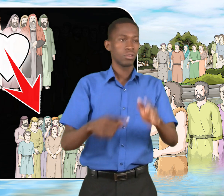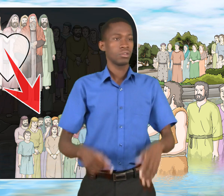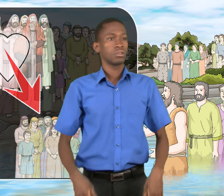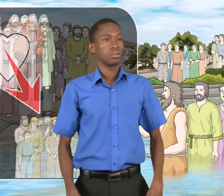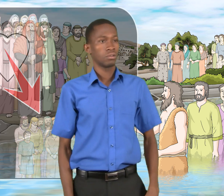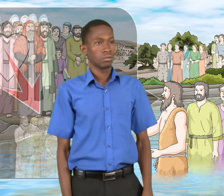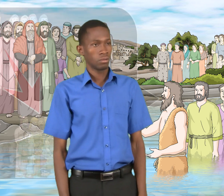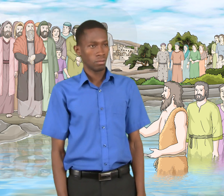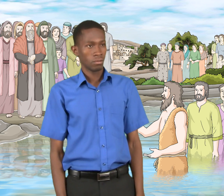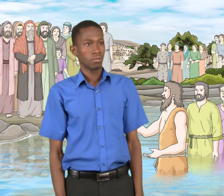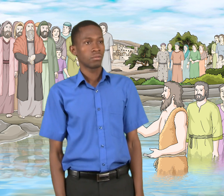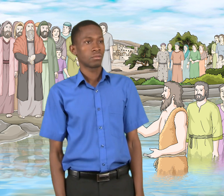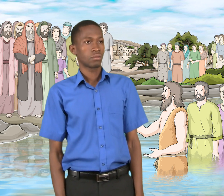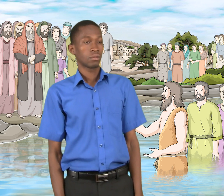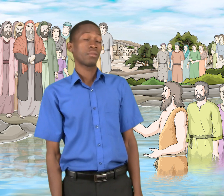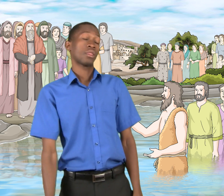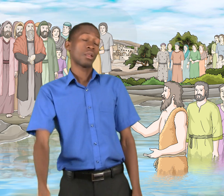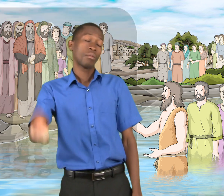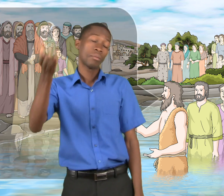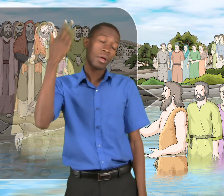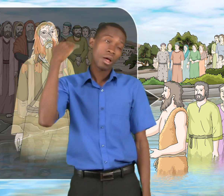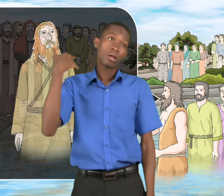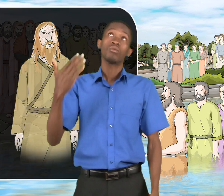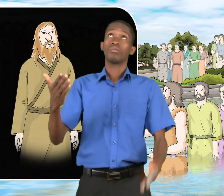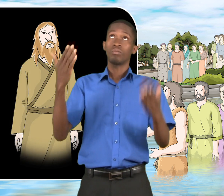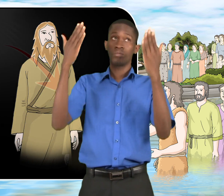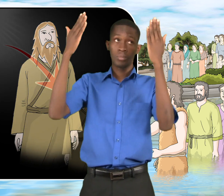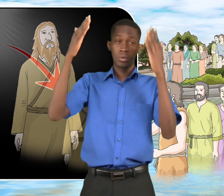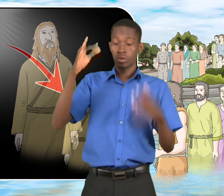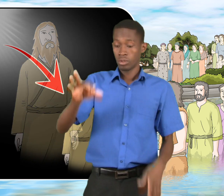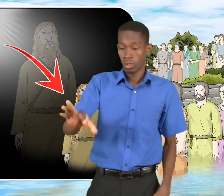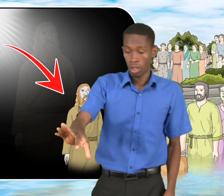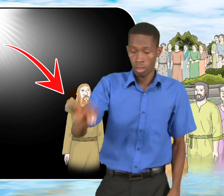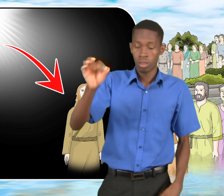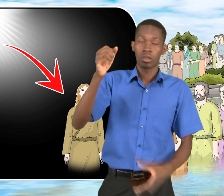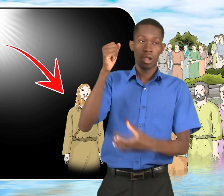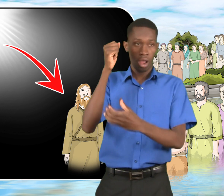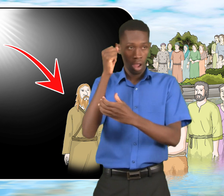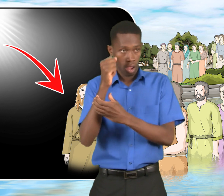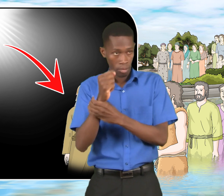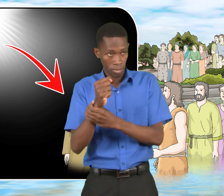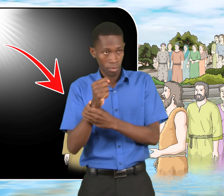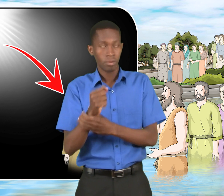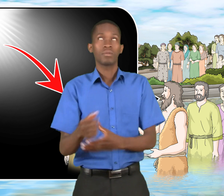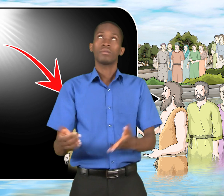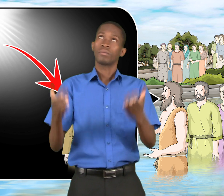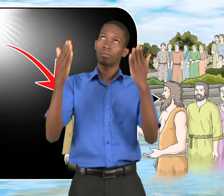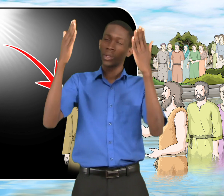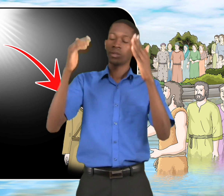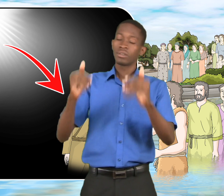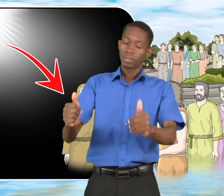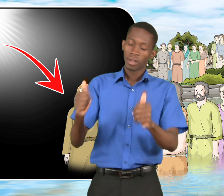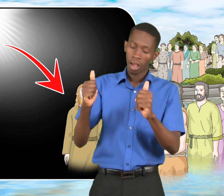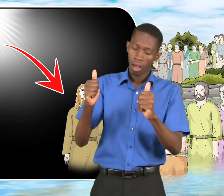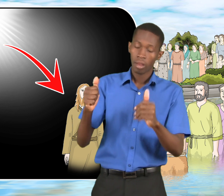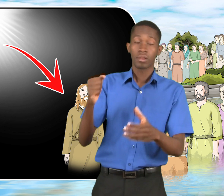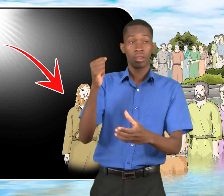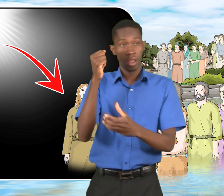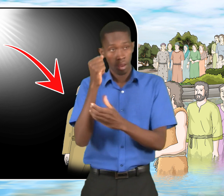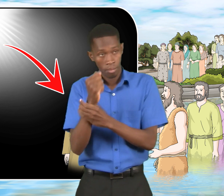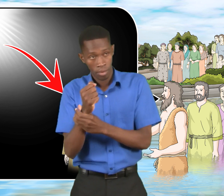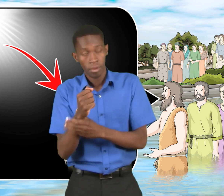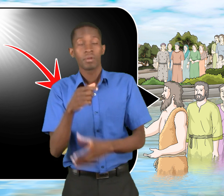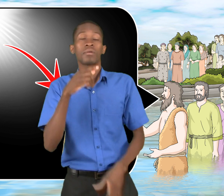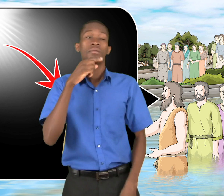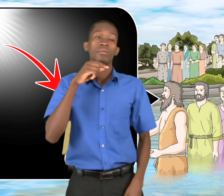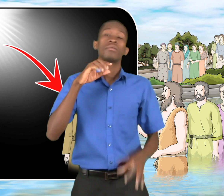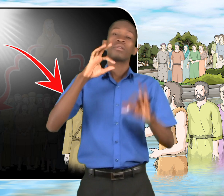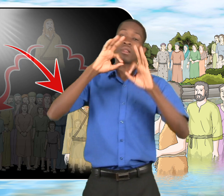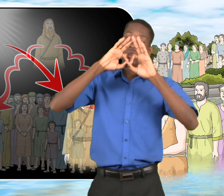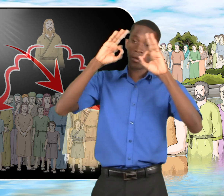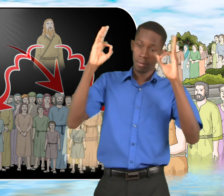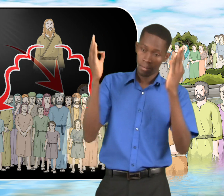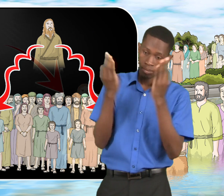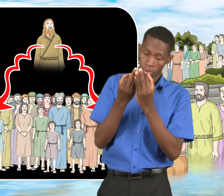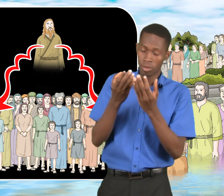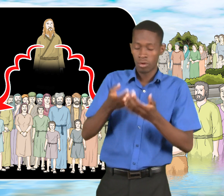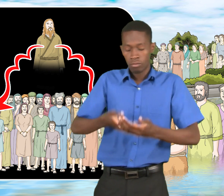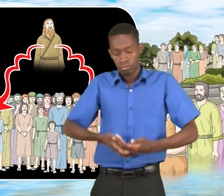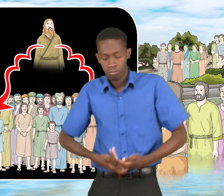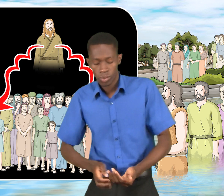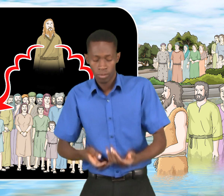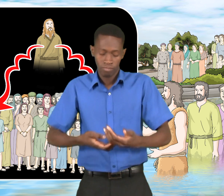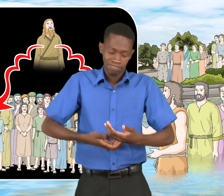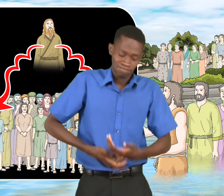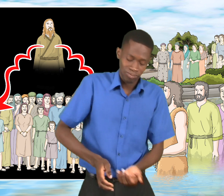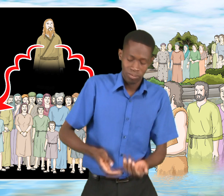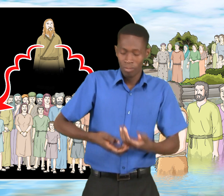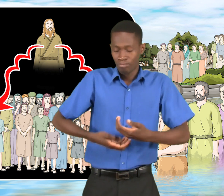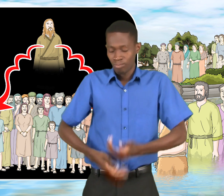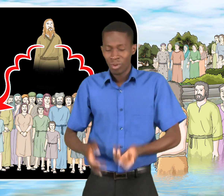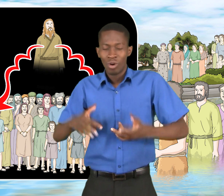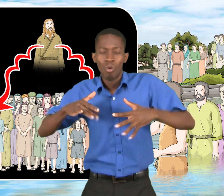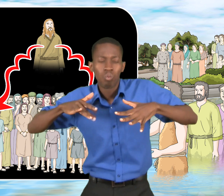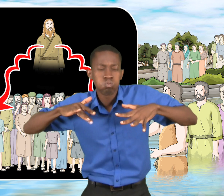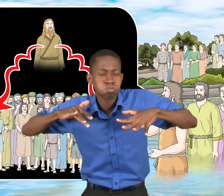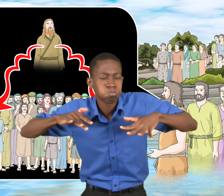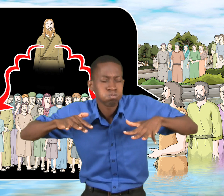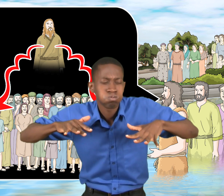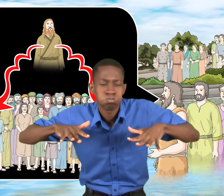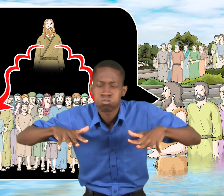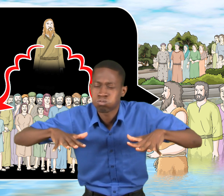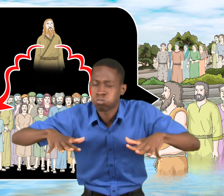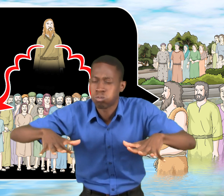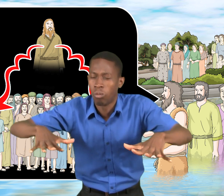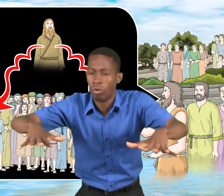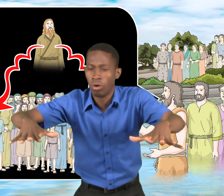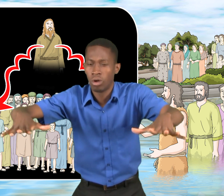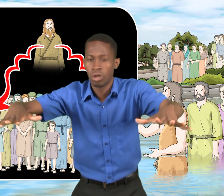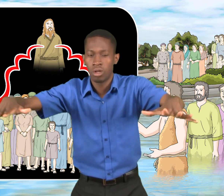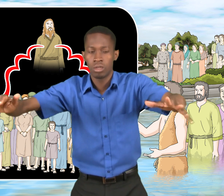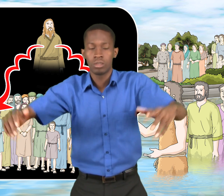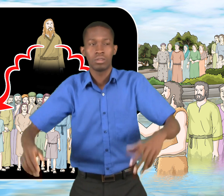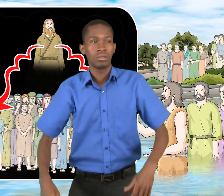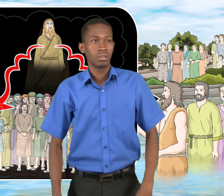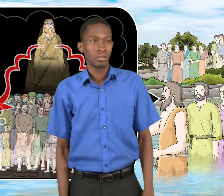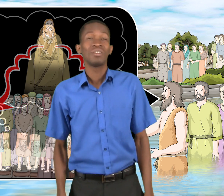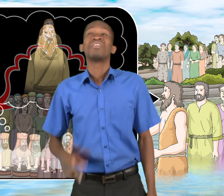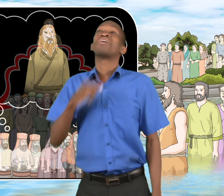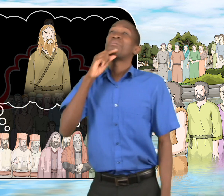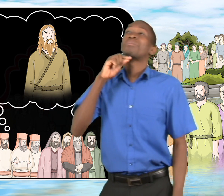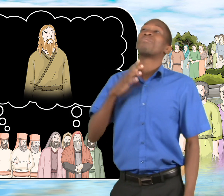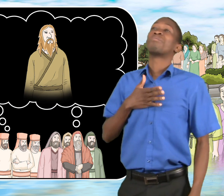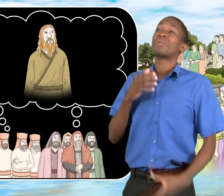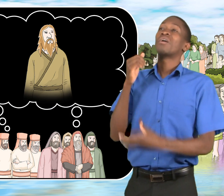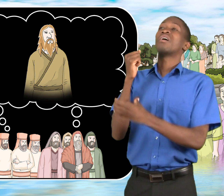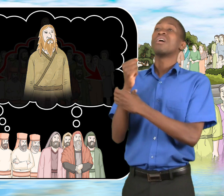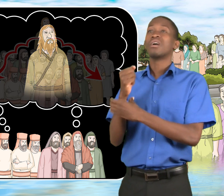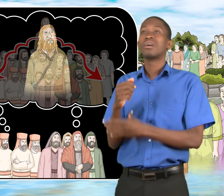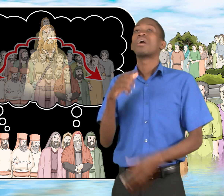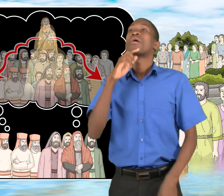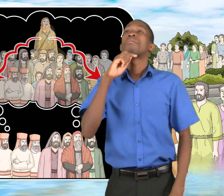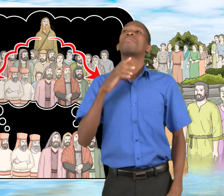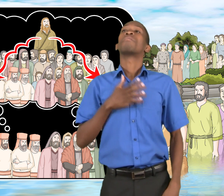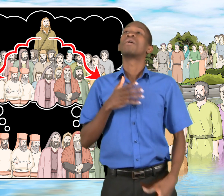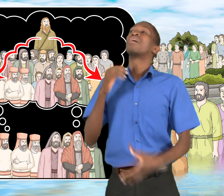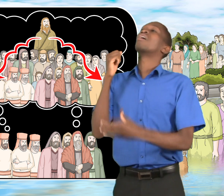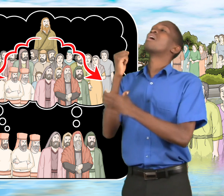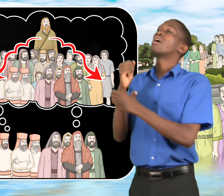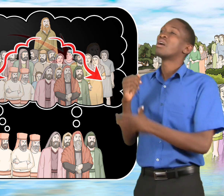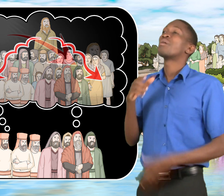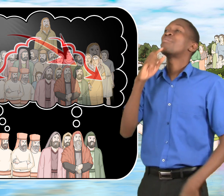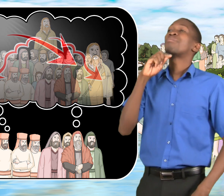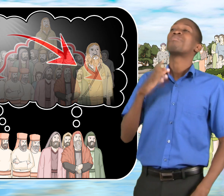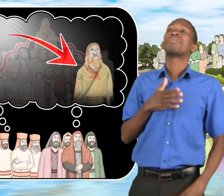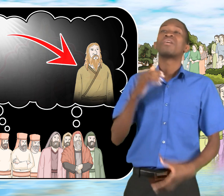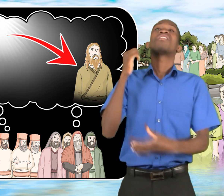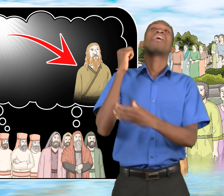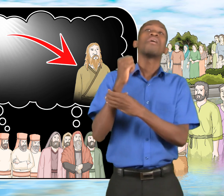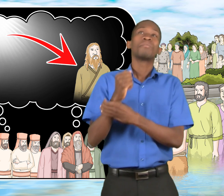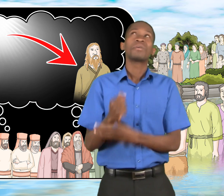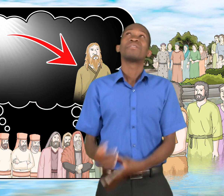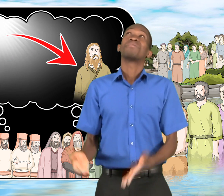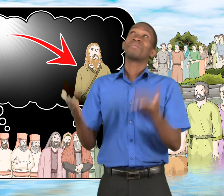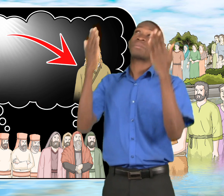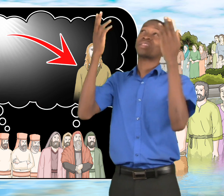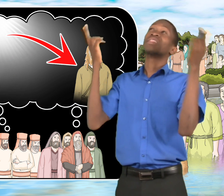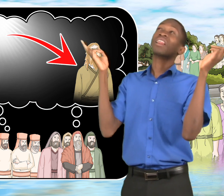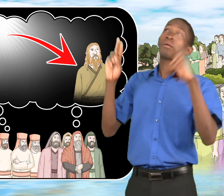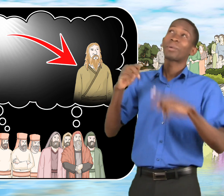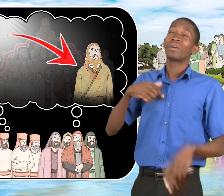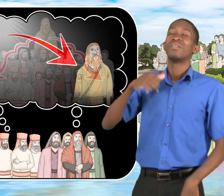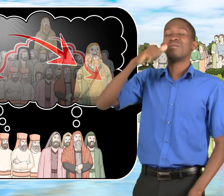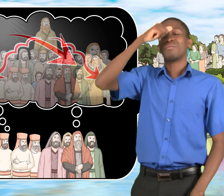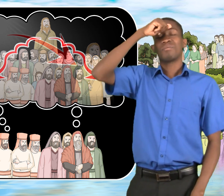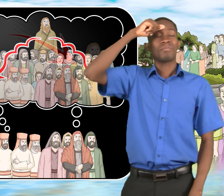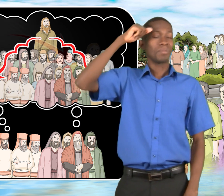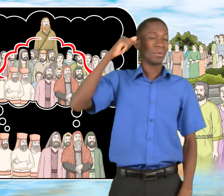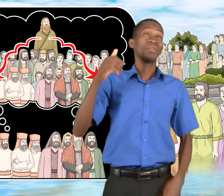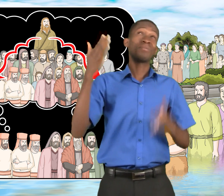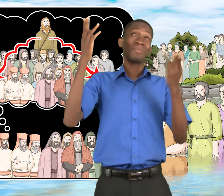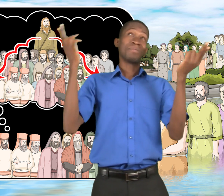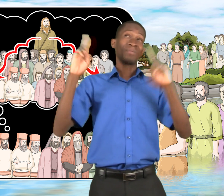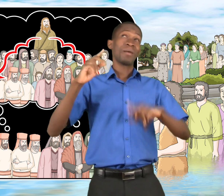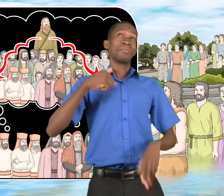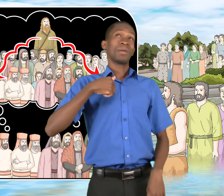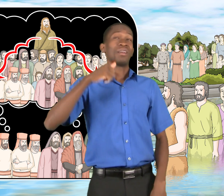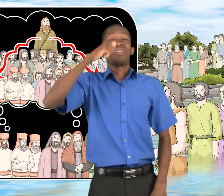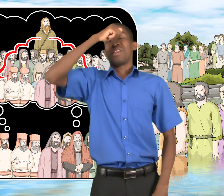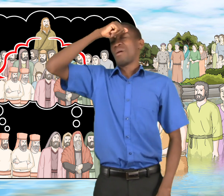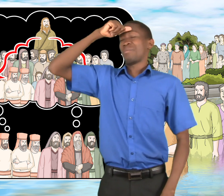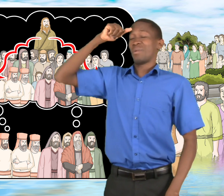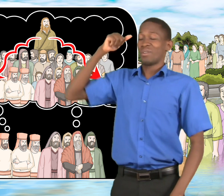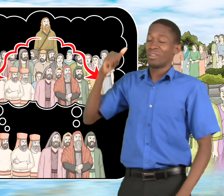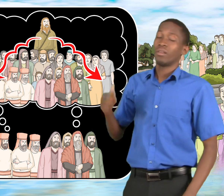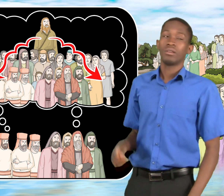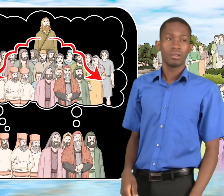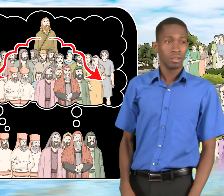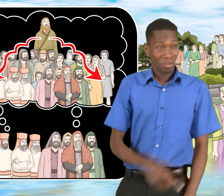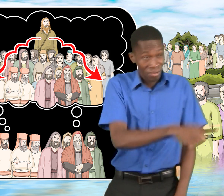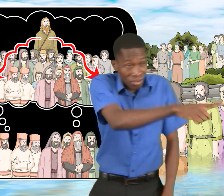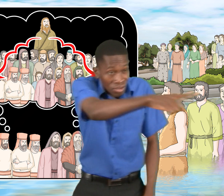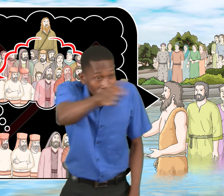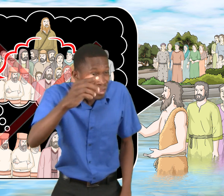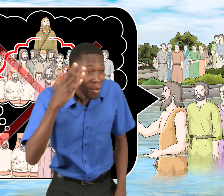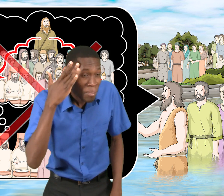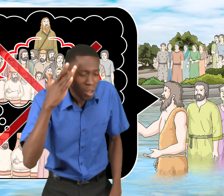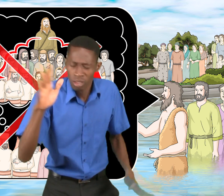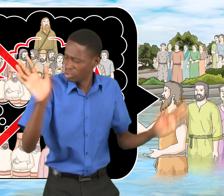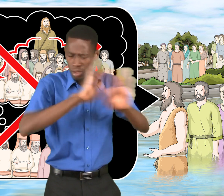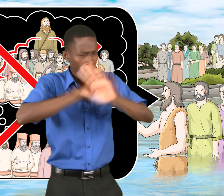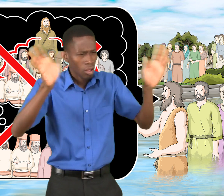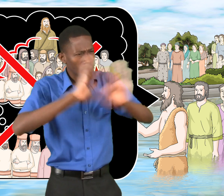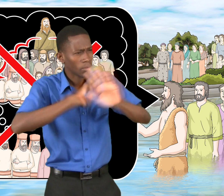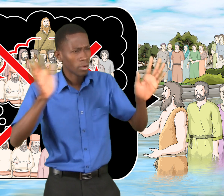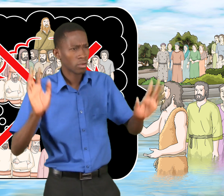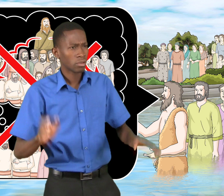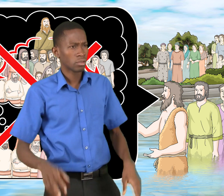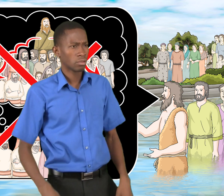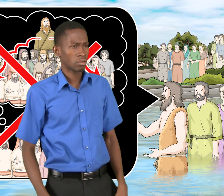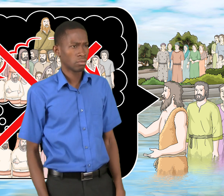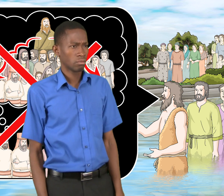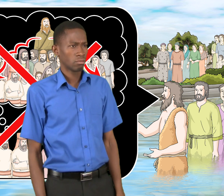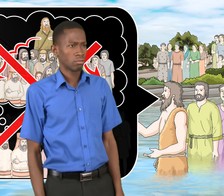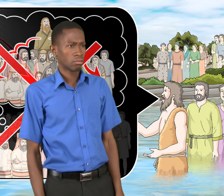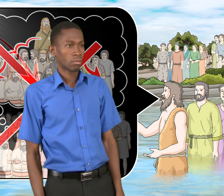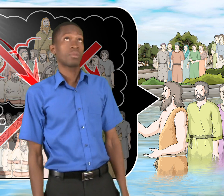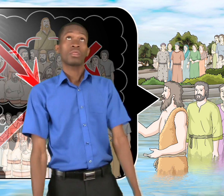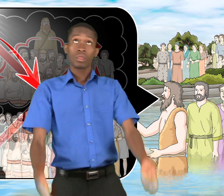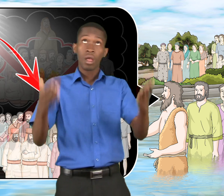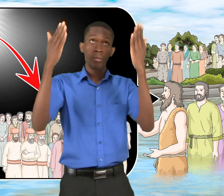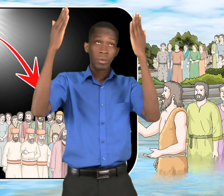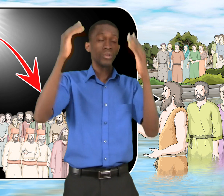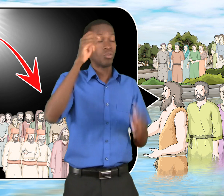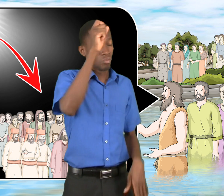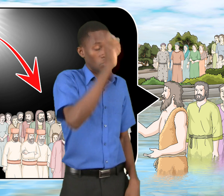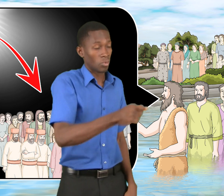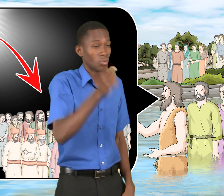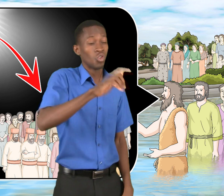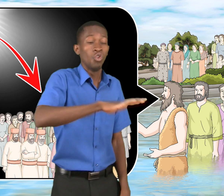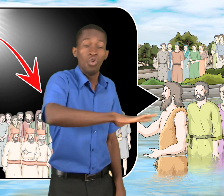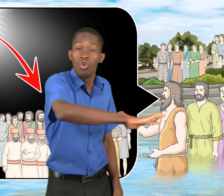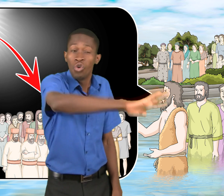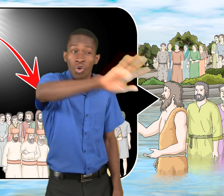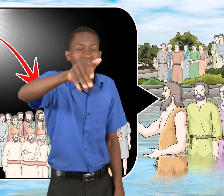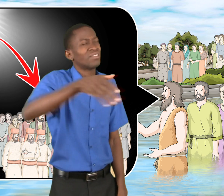And do not presume to say to yourselves, ‘We have Abraham as our father.’